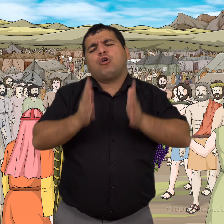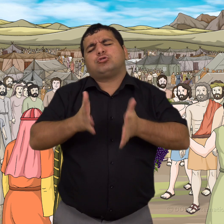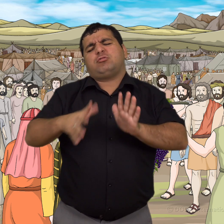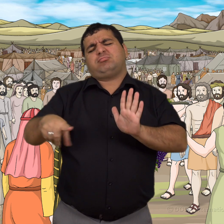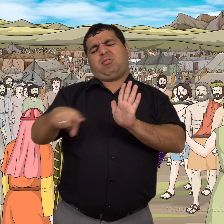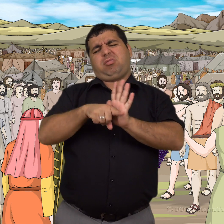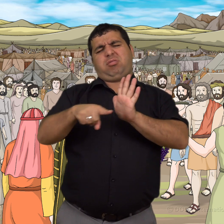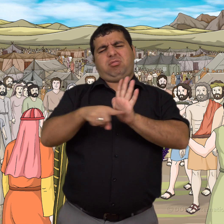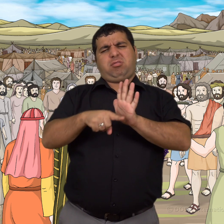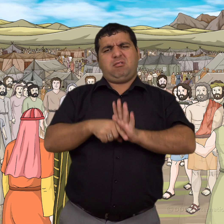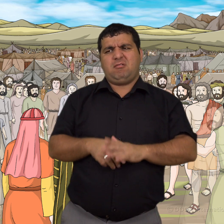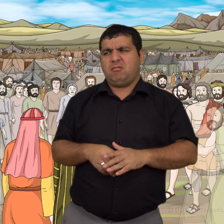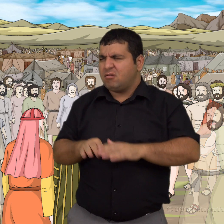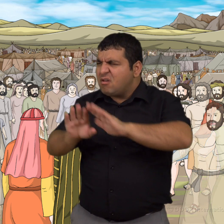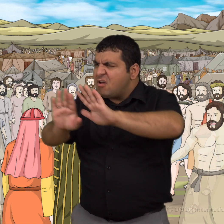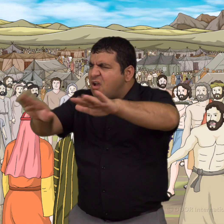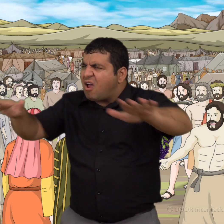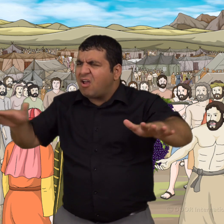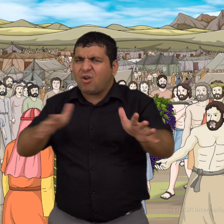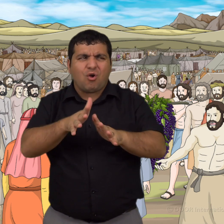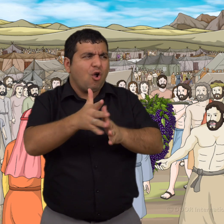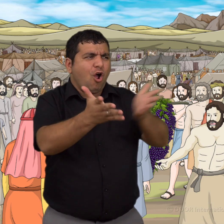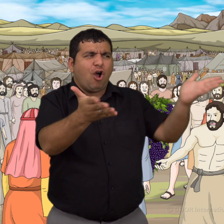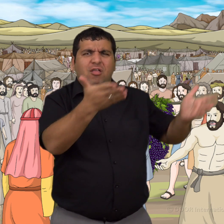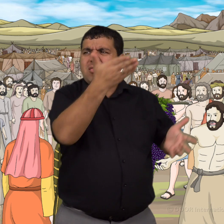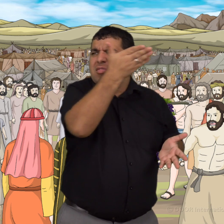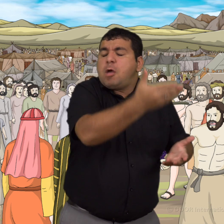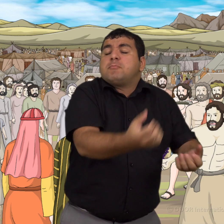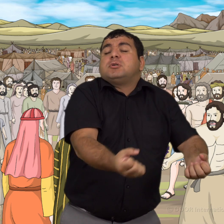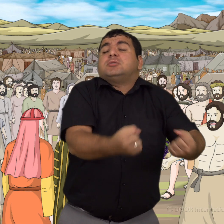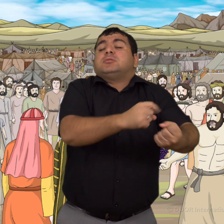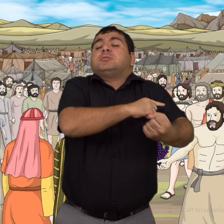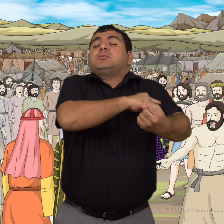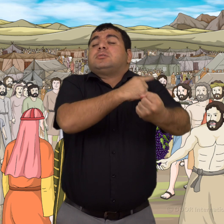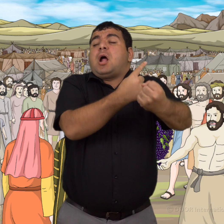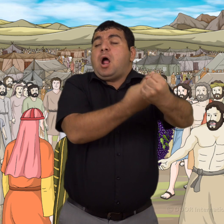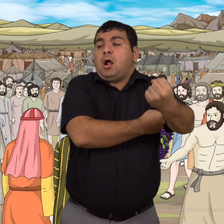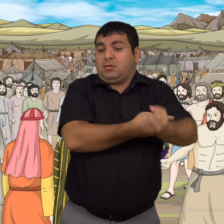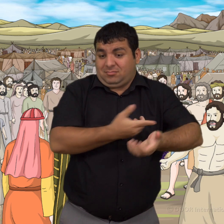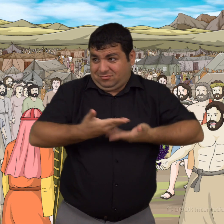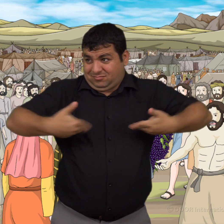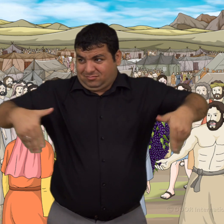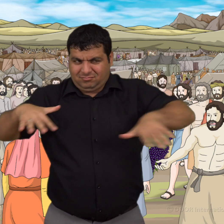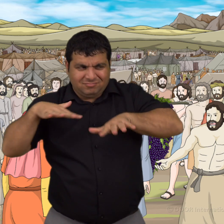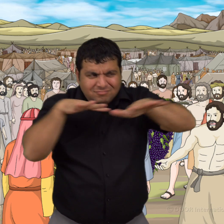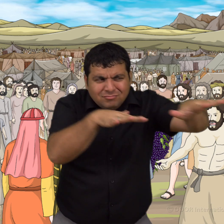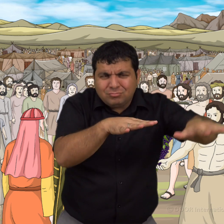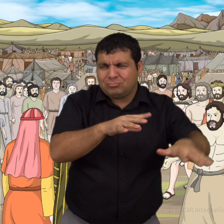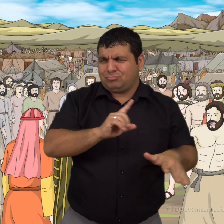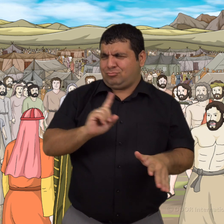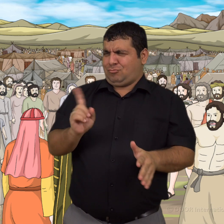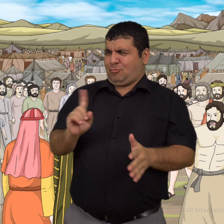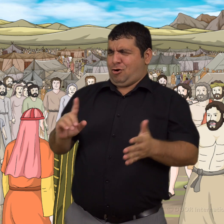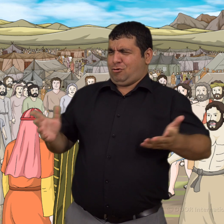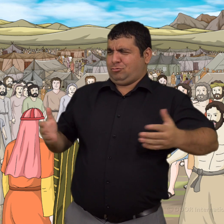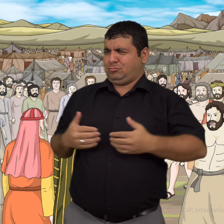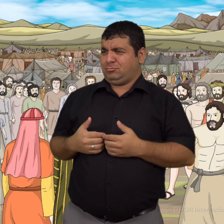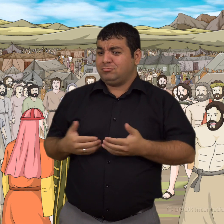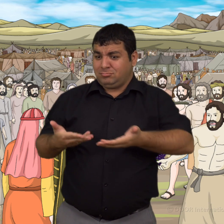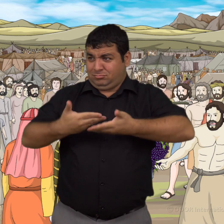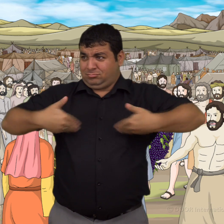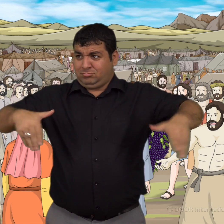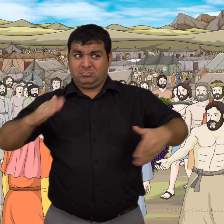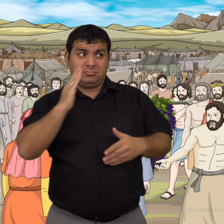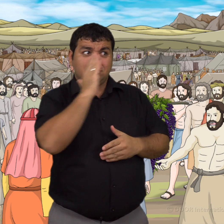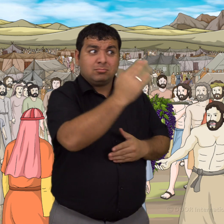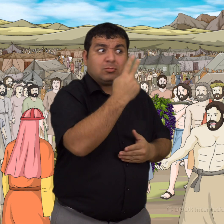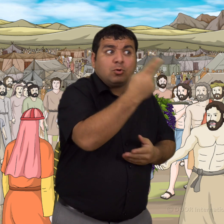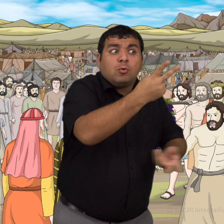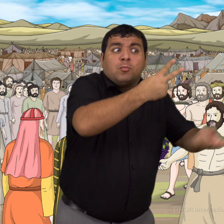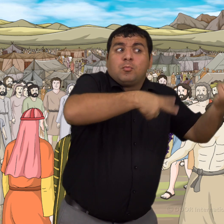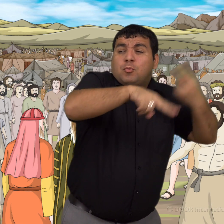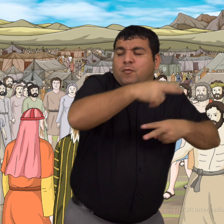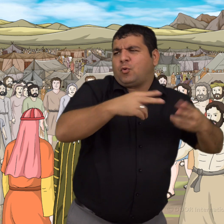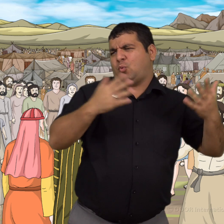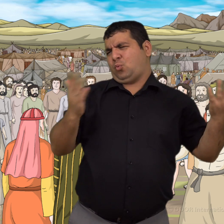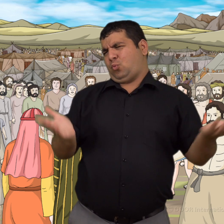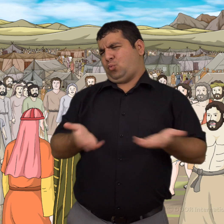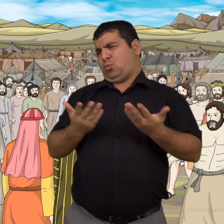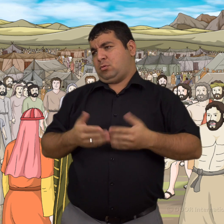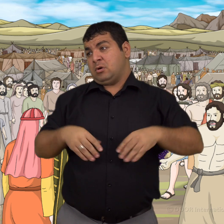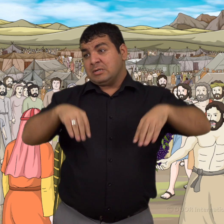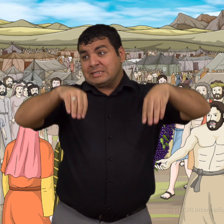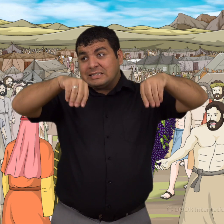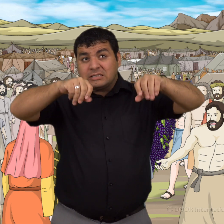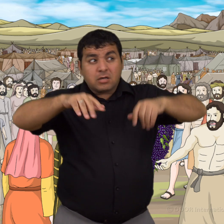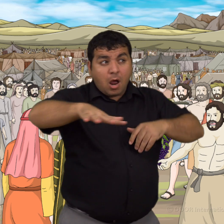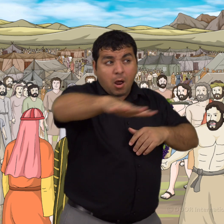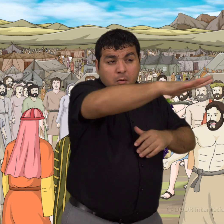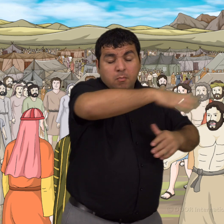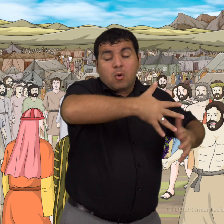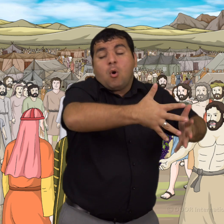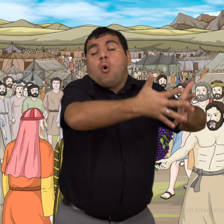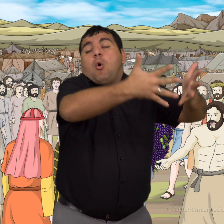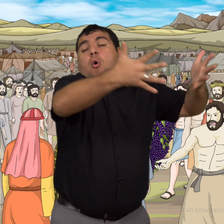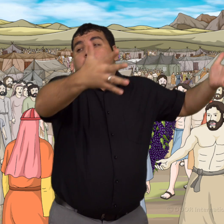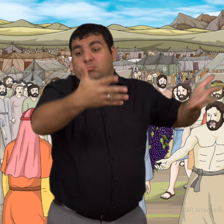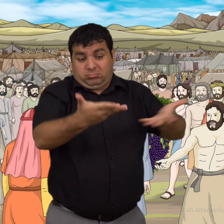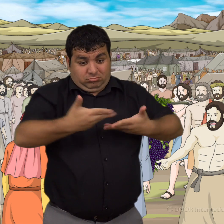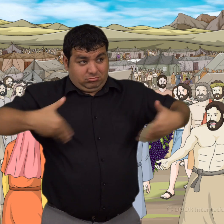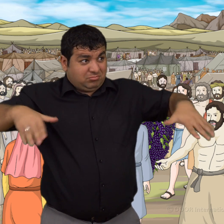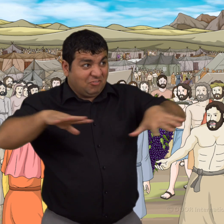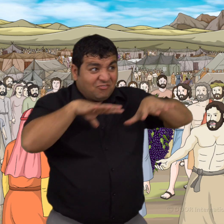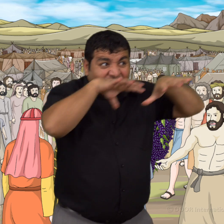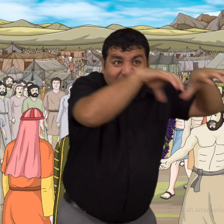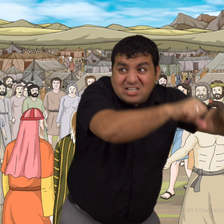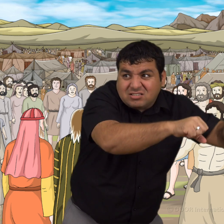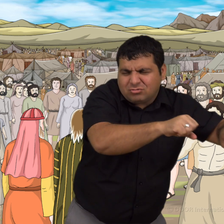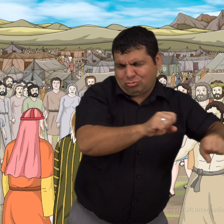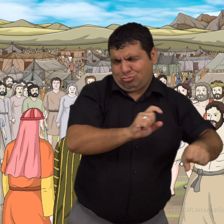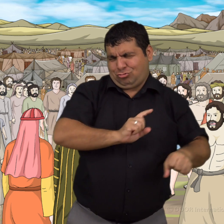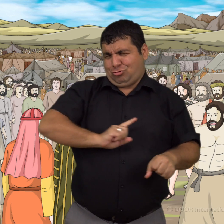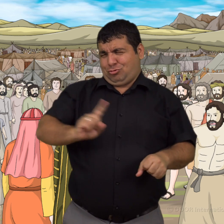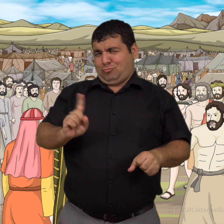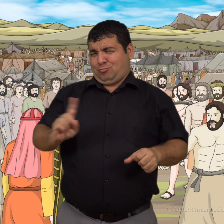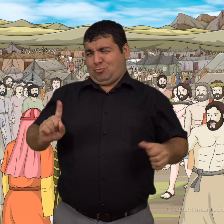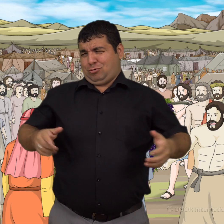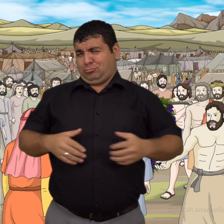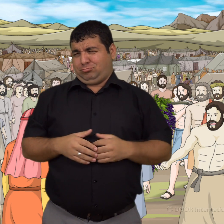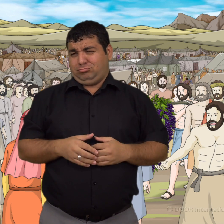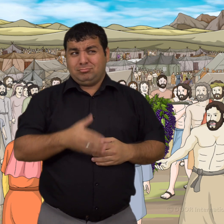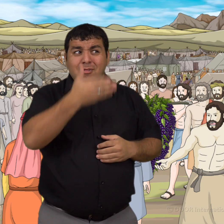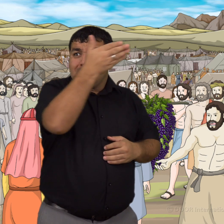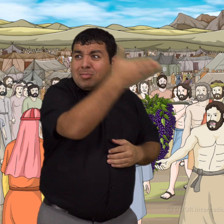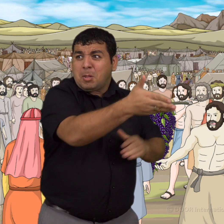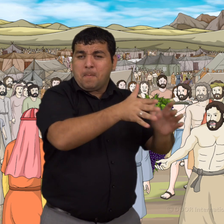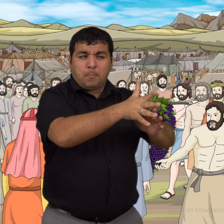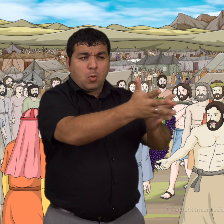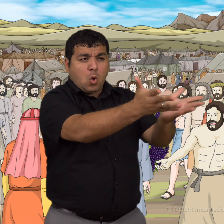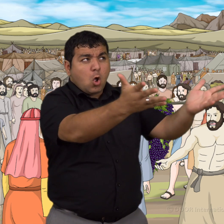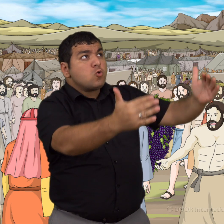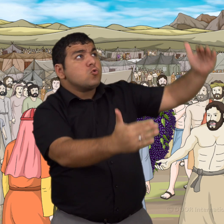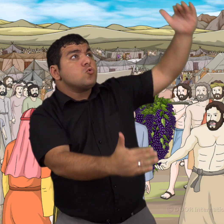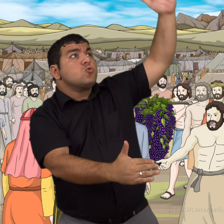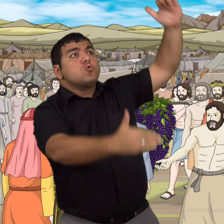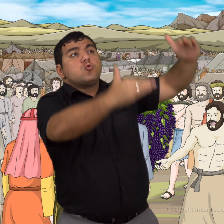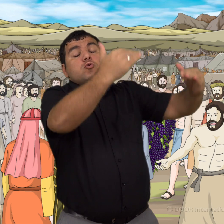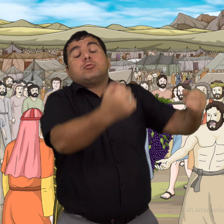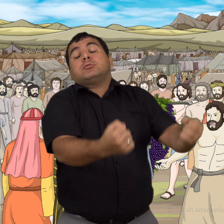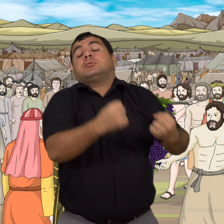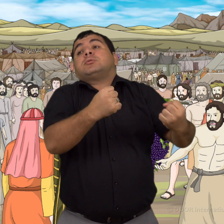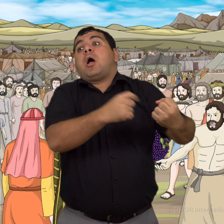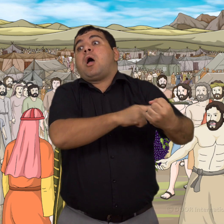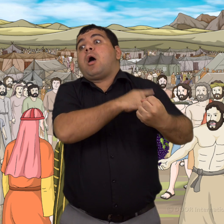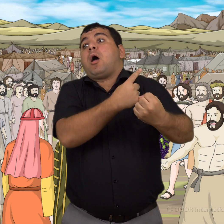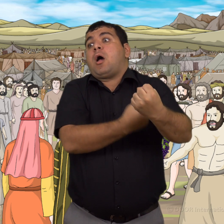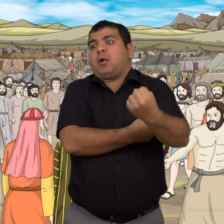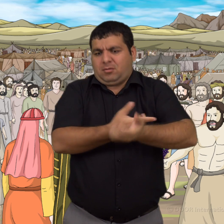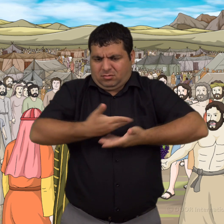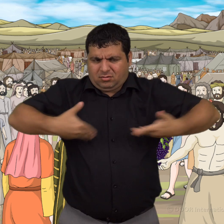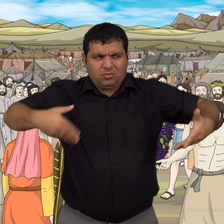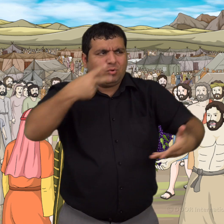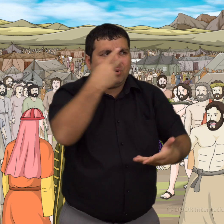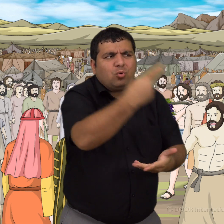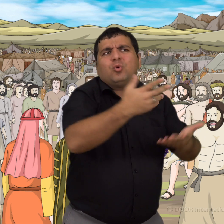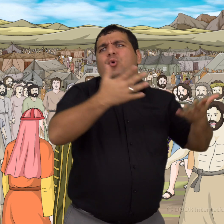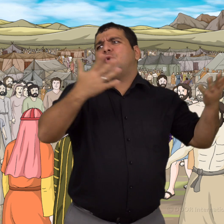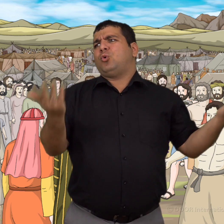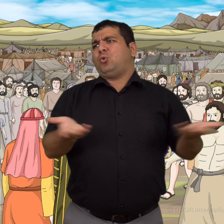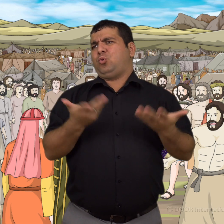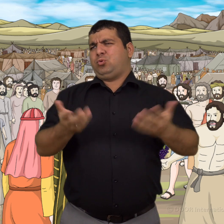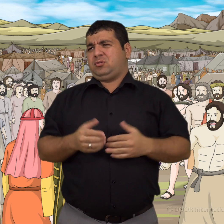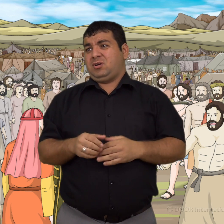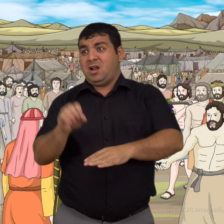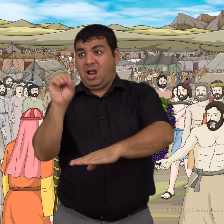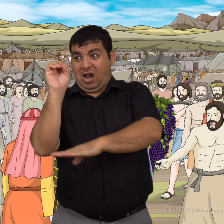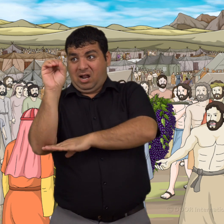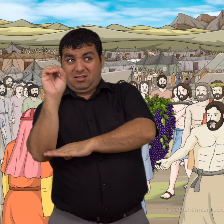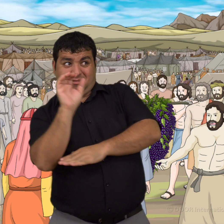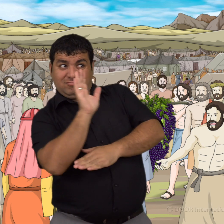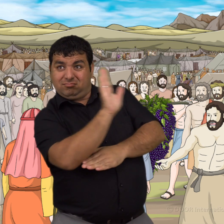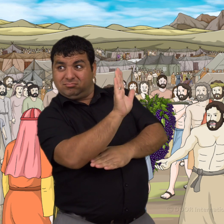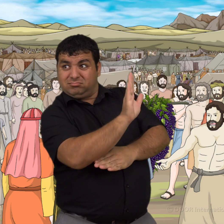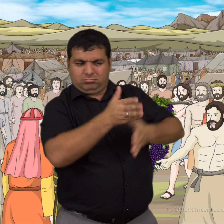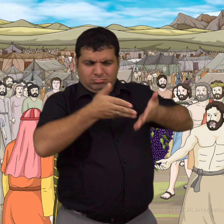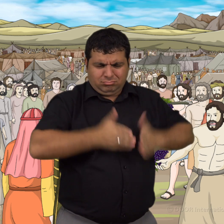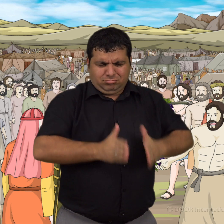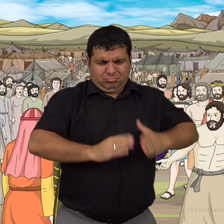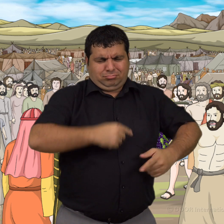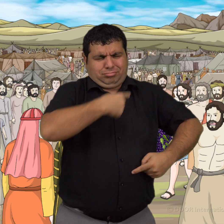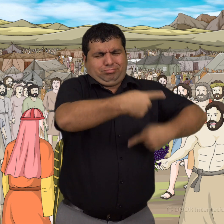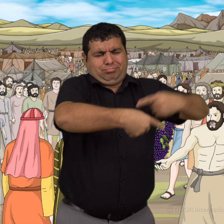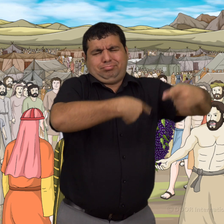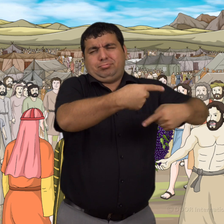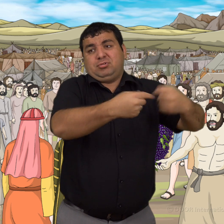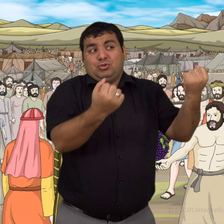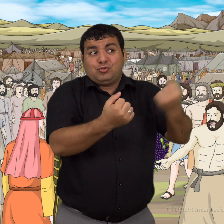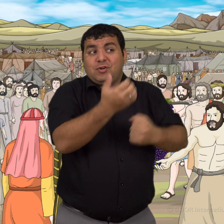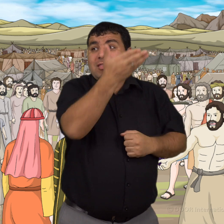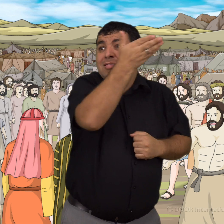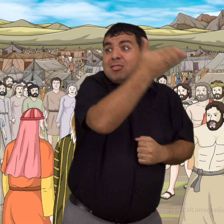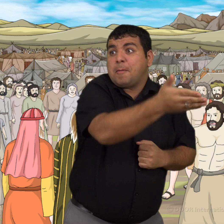So they gave the Israelites a bad report about the land that they had spied out: “The land we explored devours its inhabitants, and all the people we saw there are great in stature.